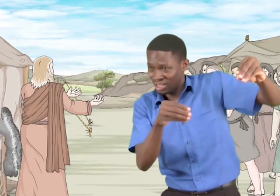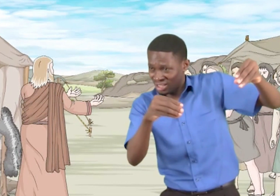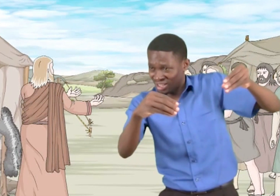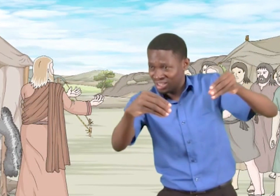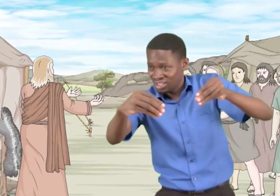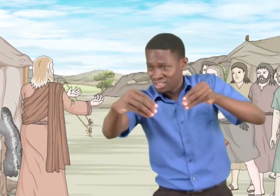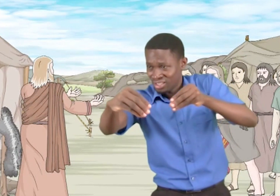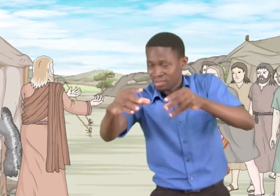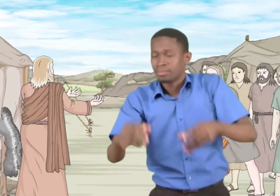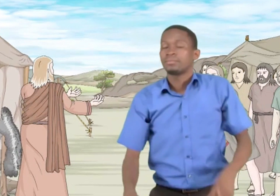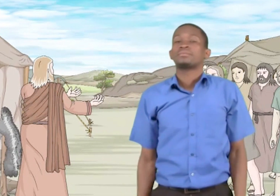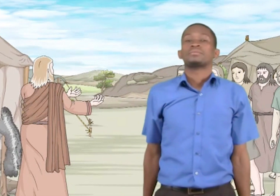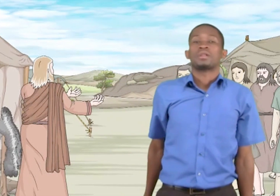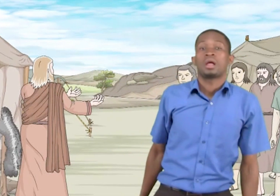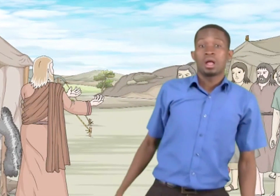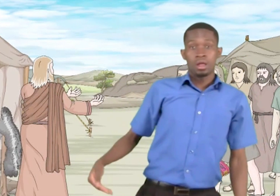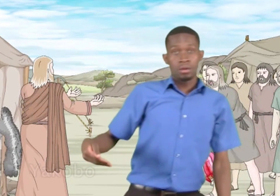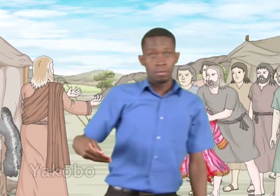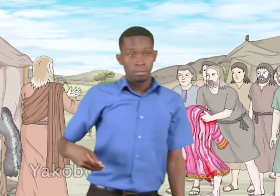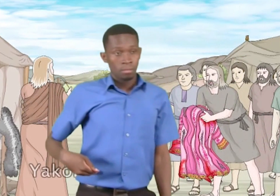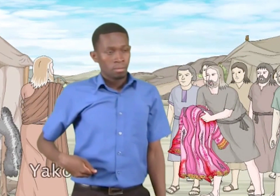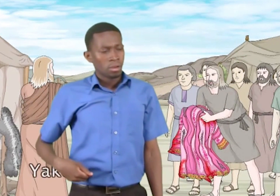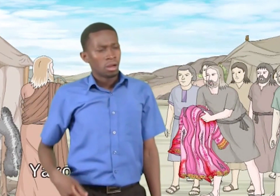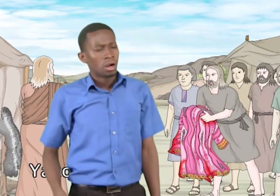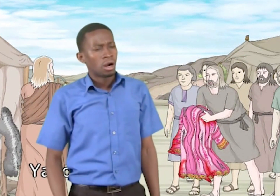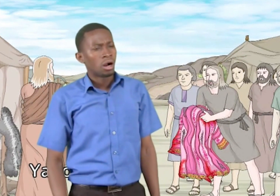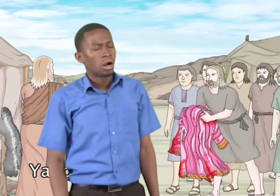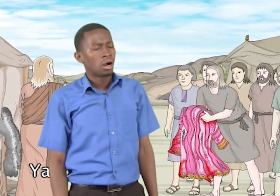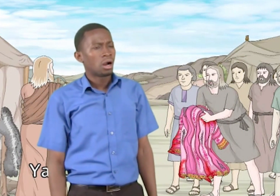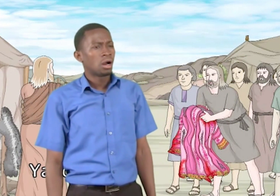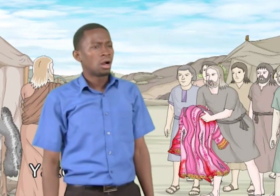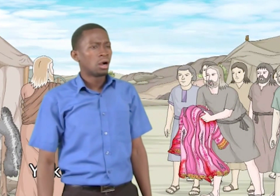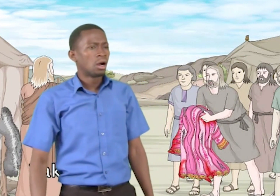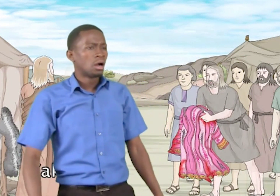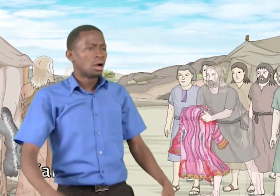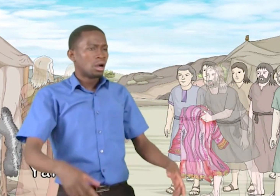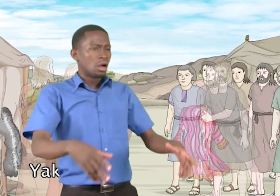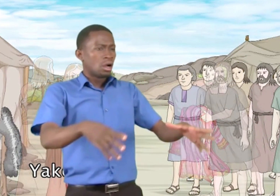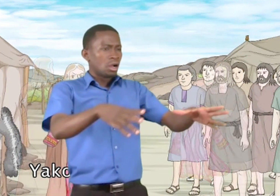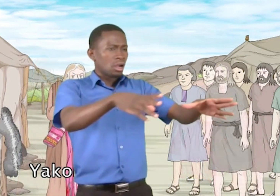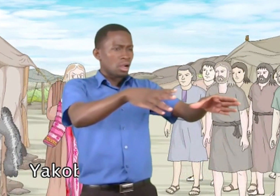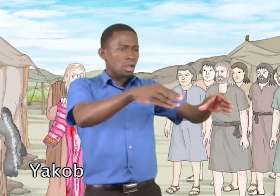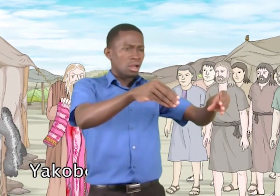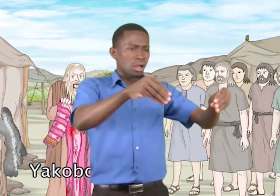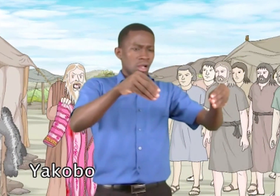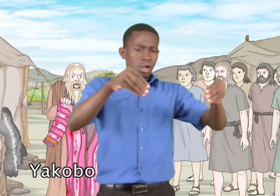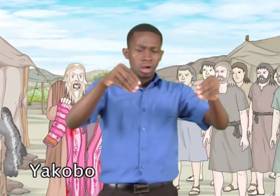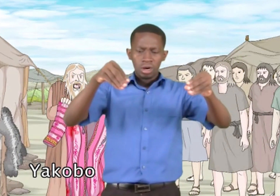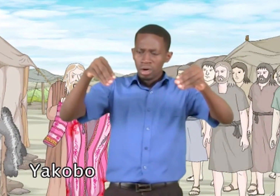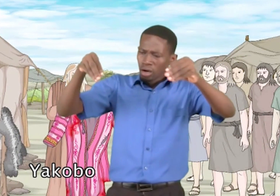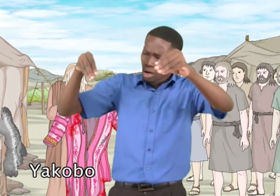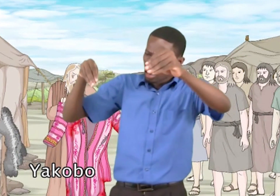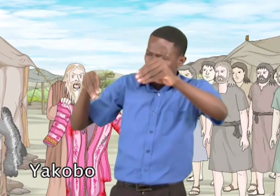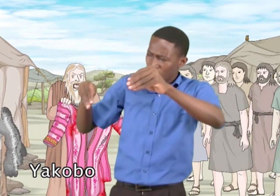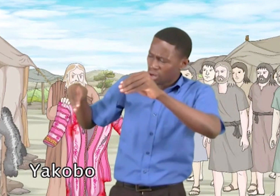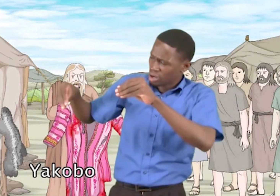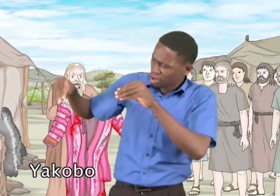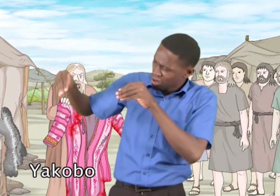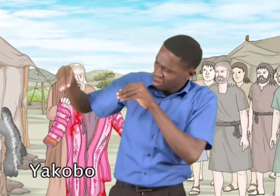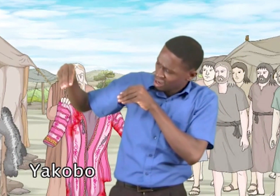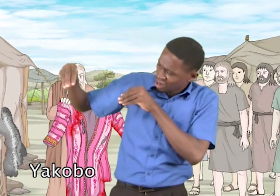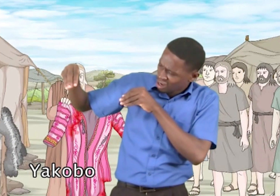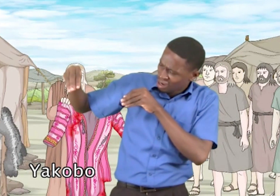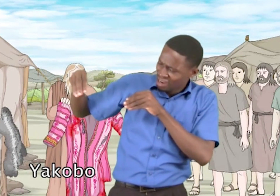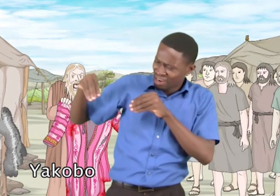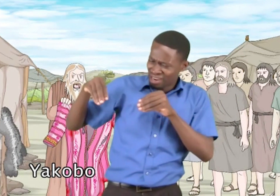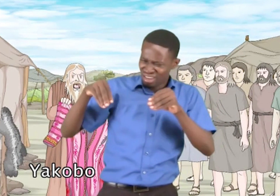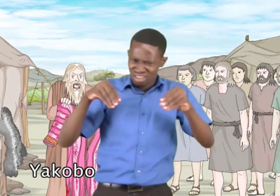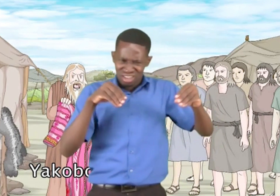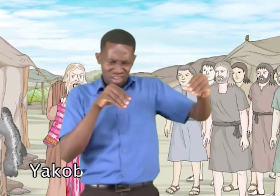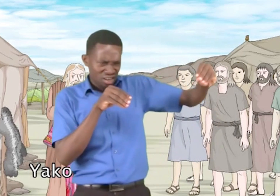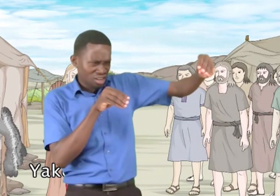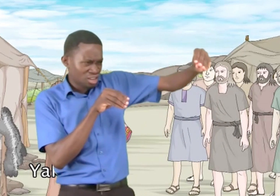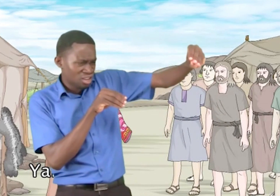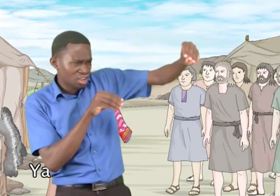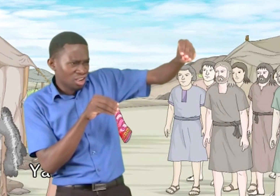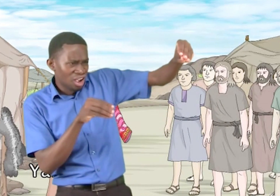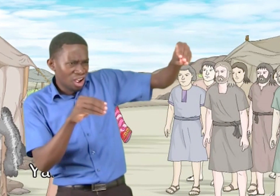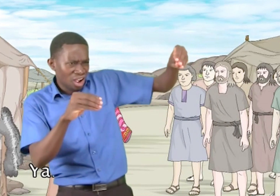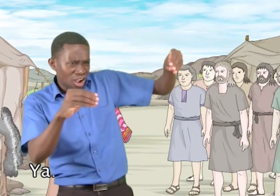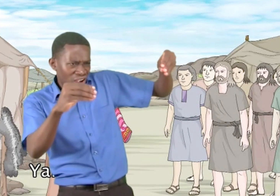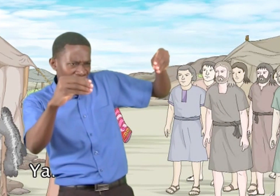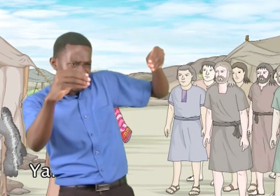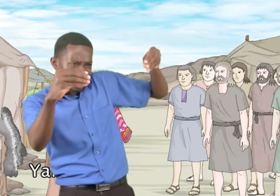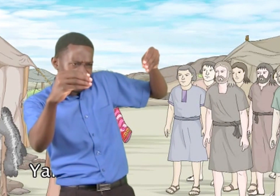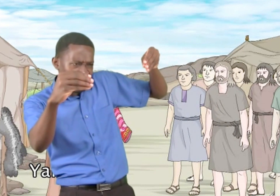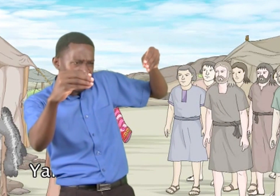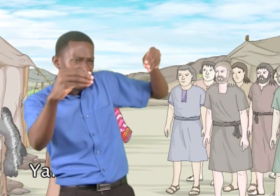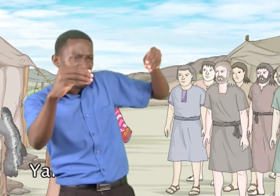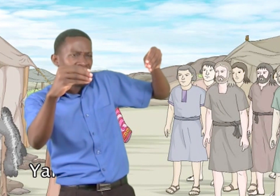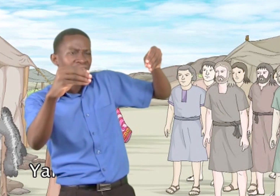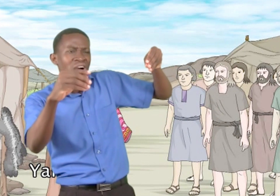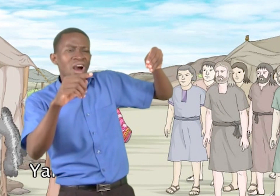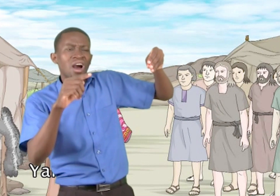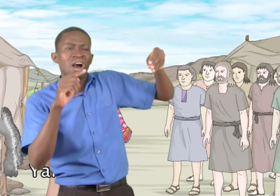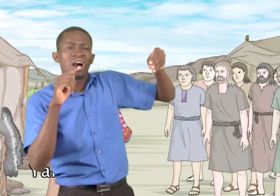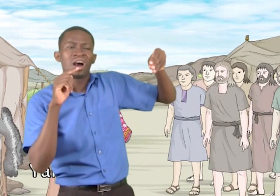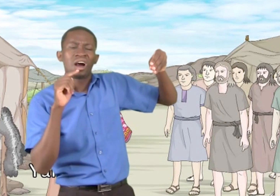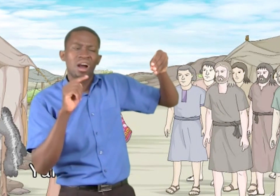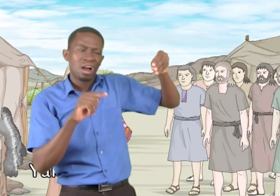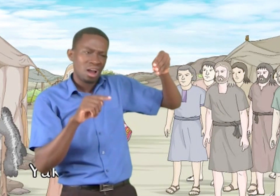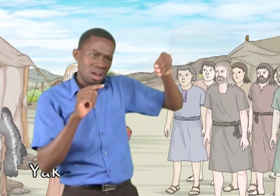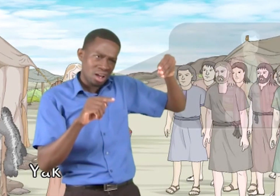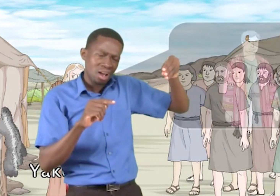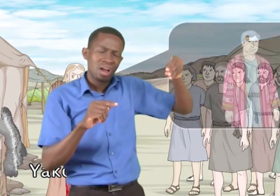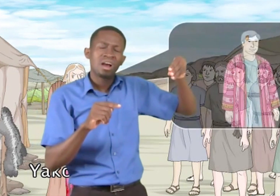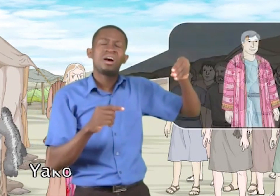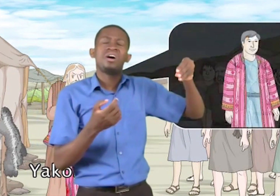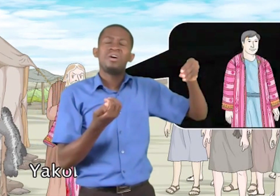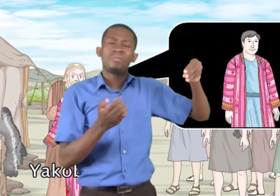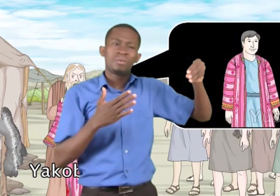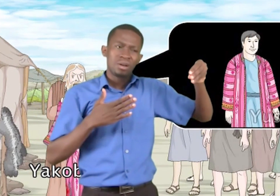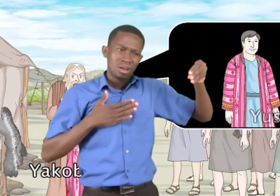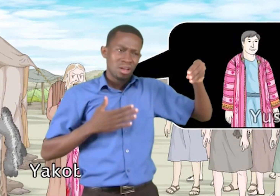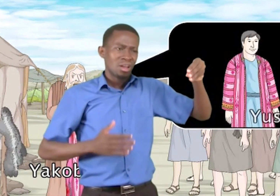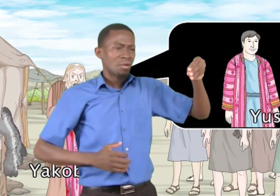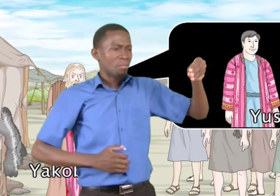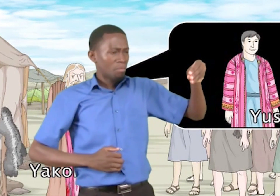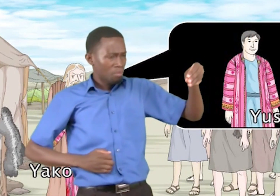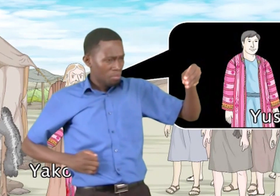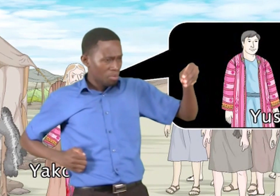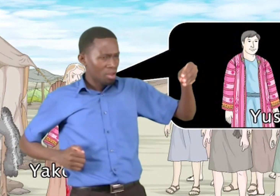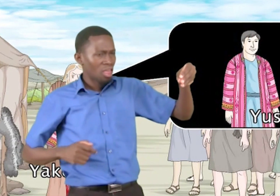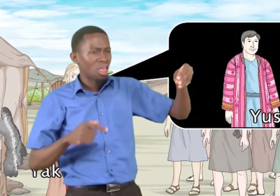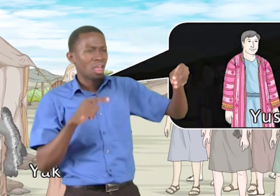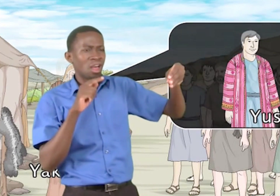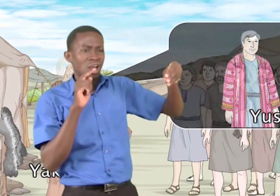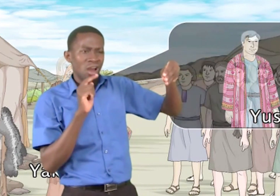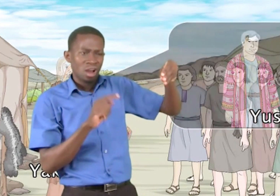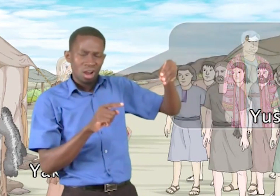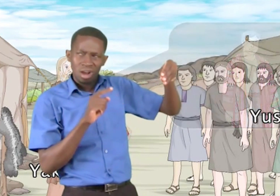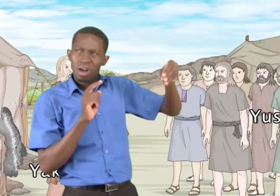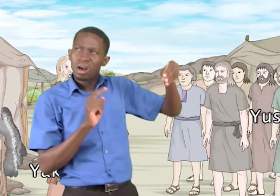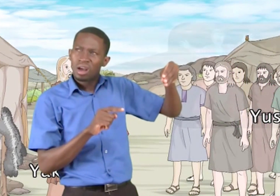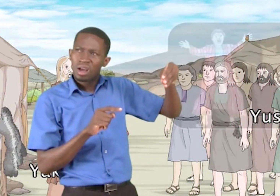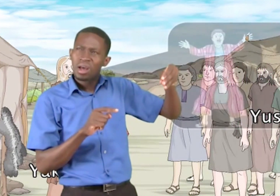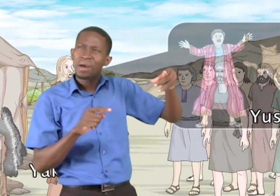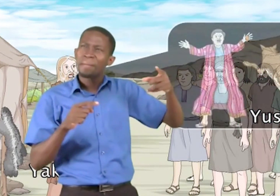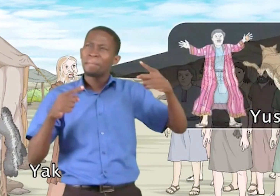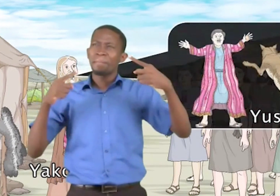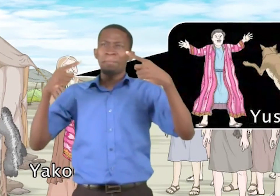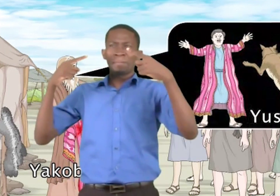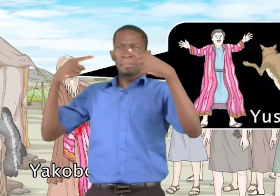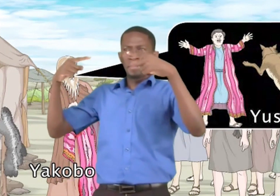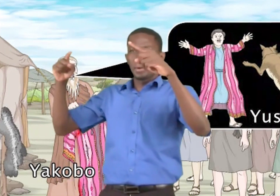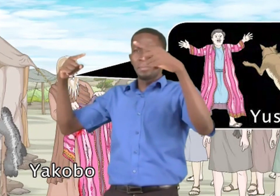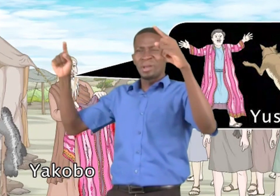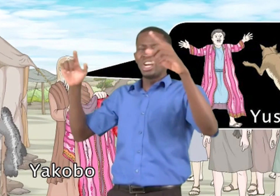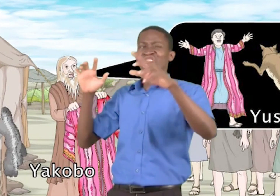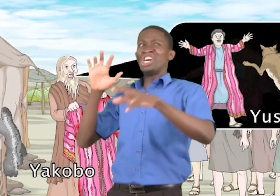His father recognized it and said, “It is my son’s robe!